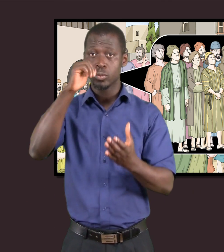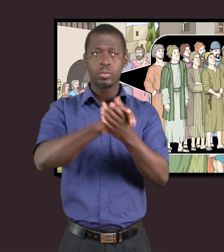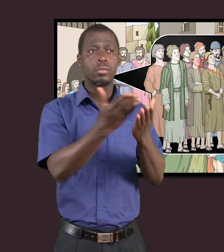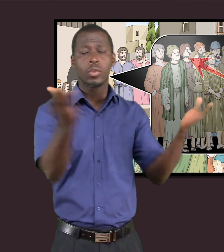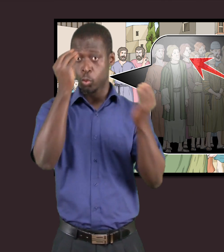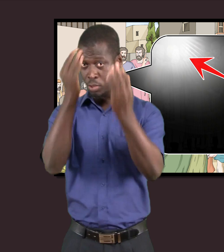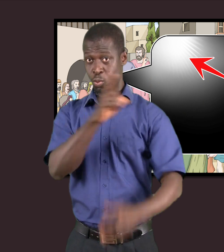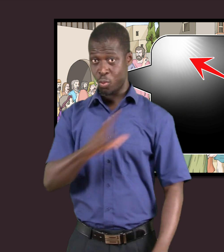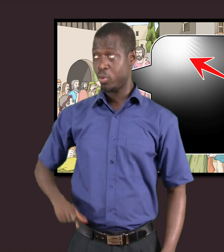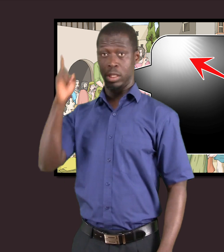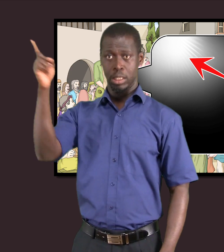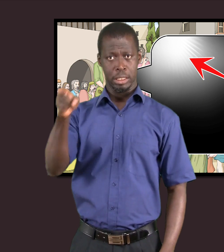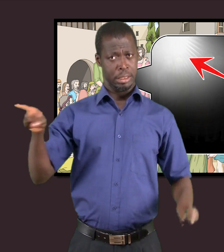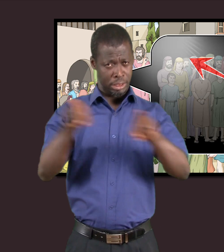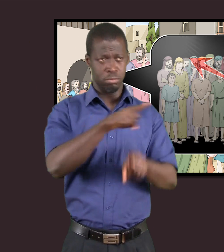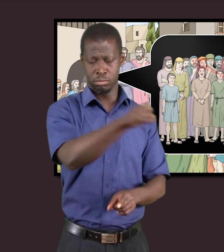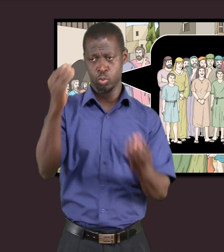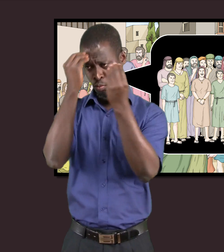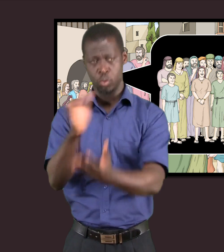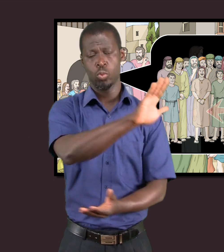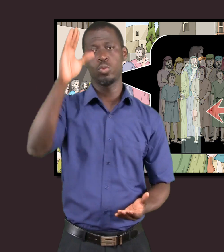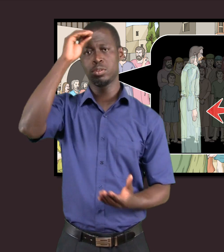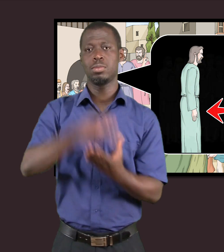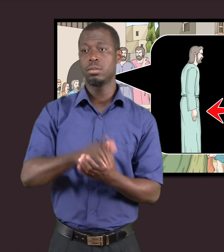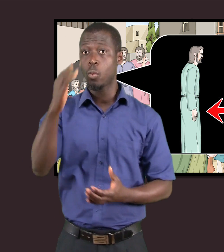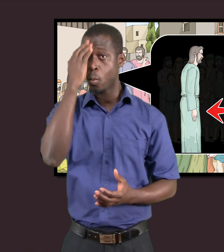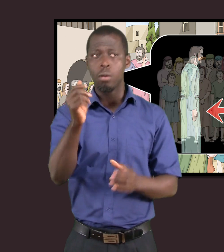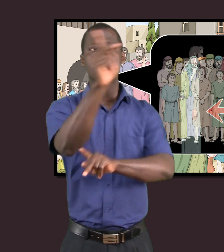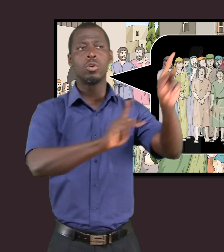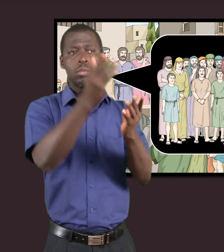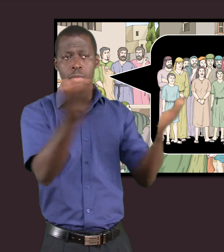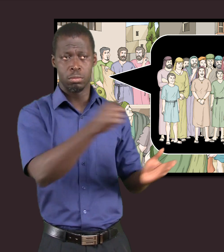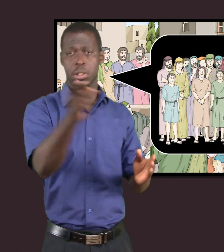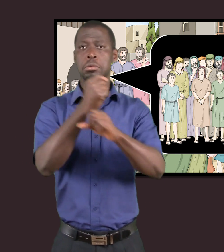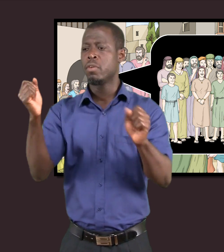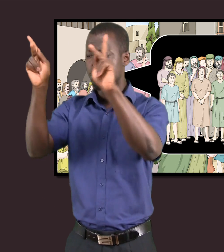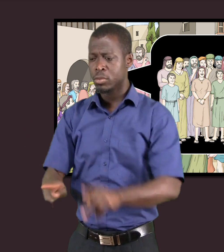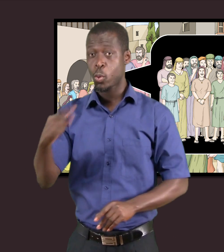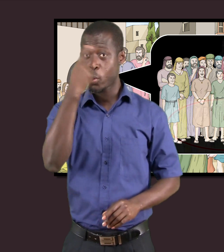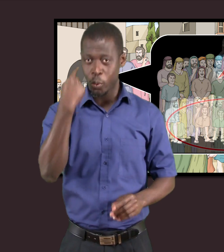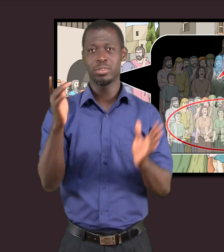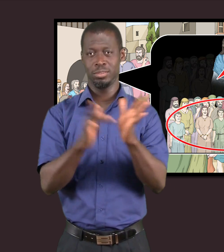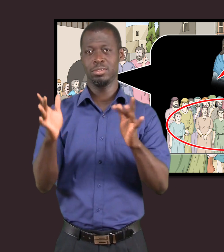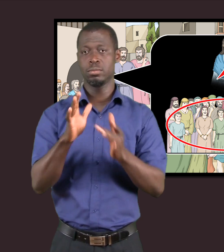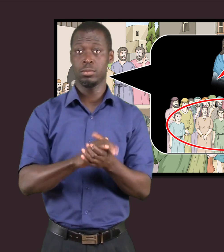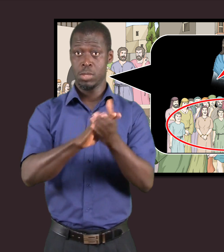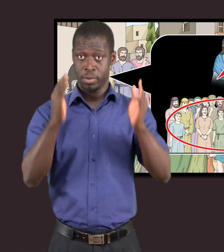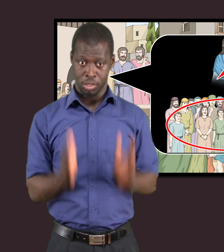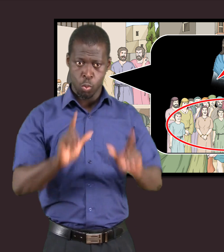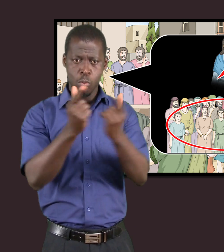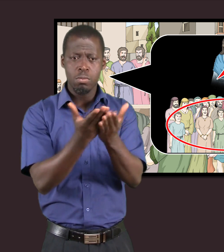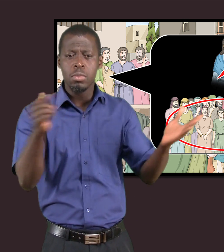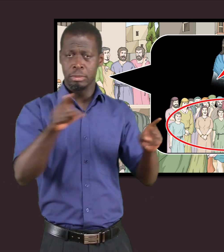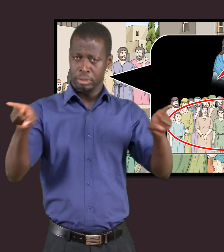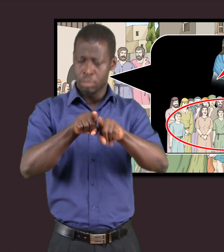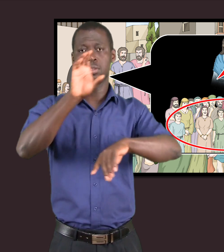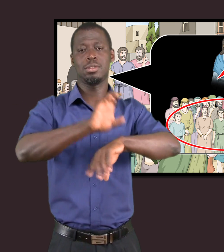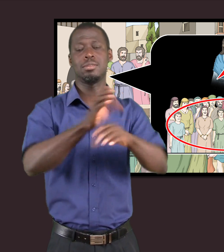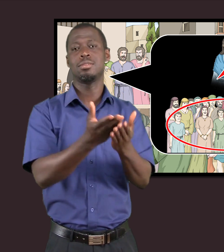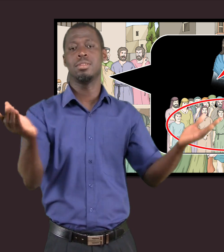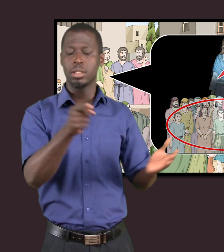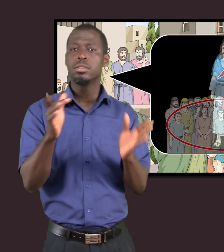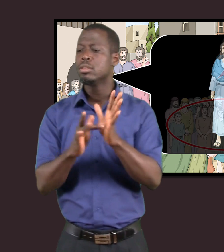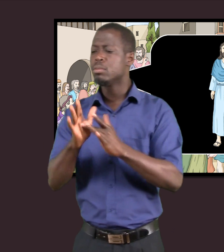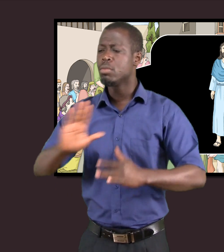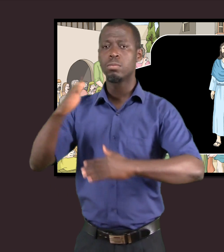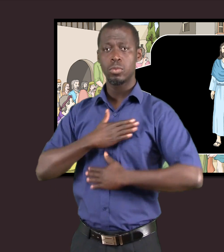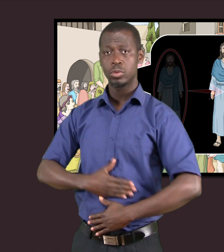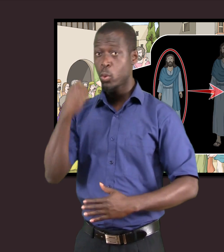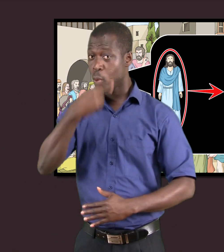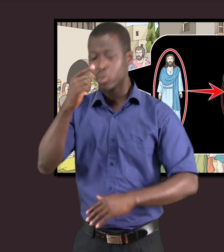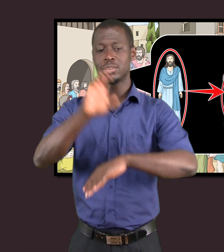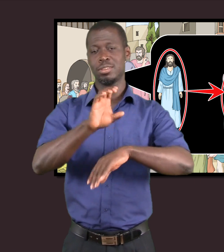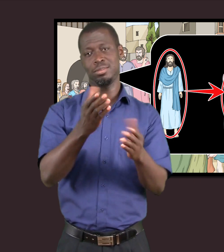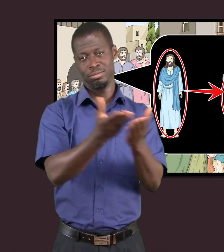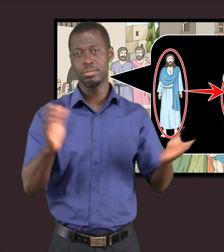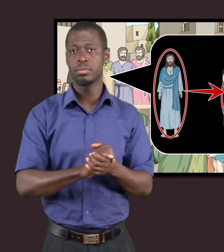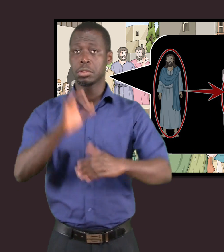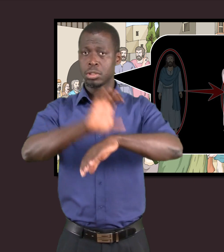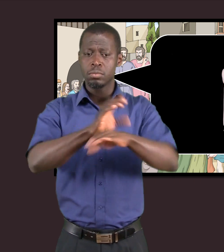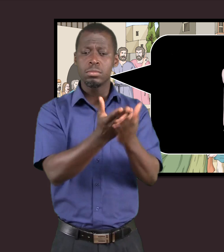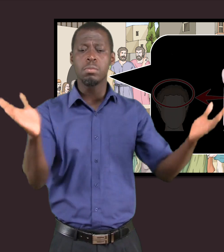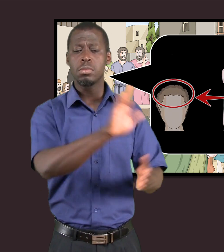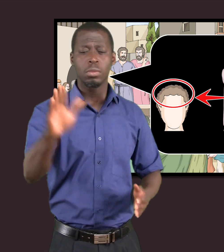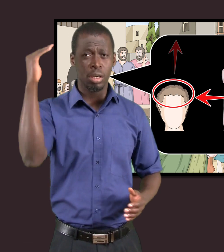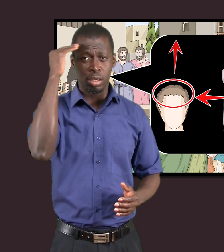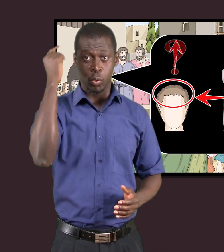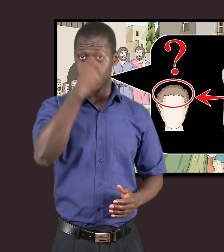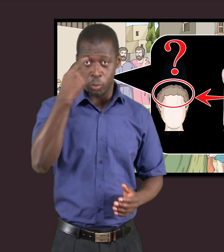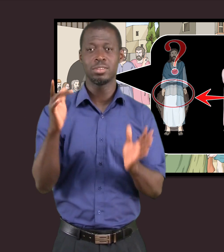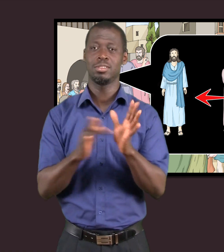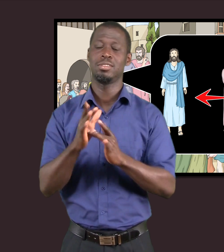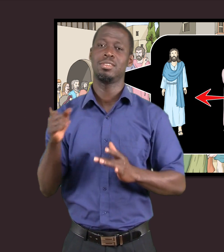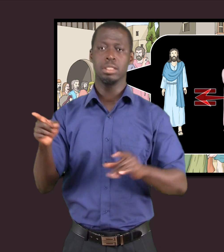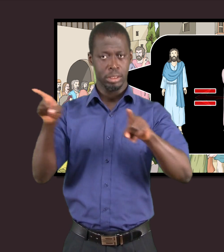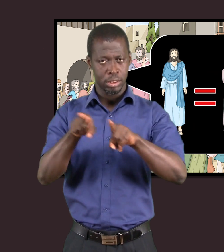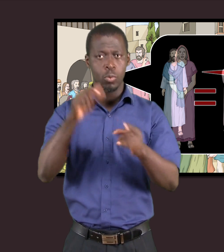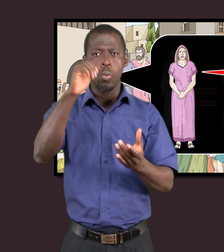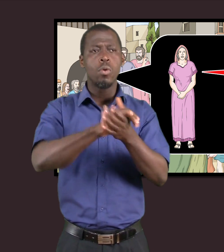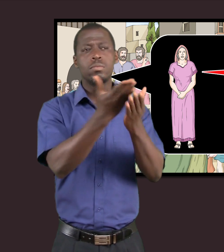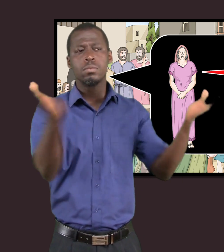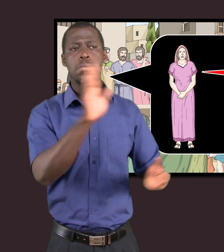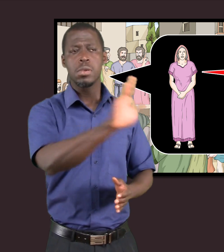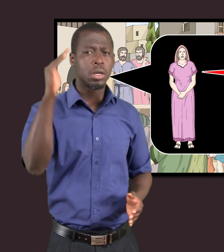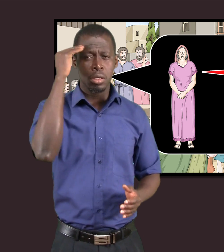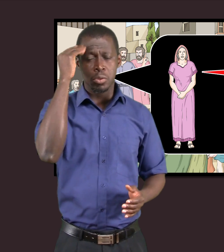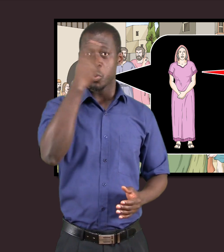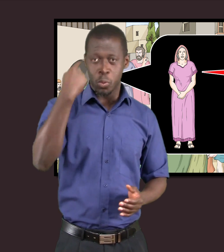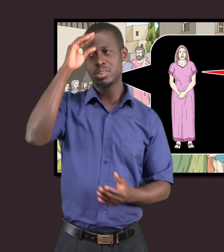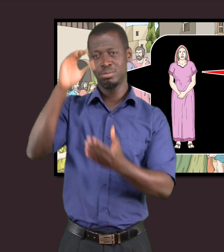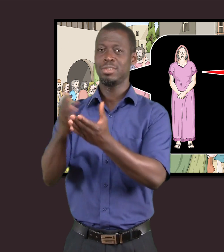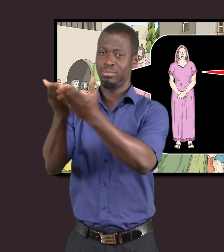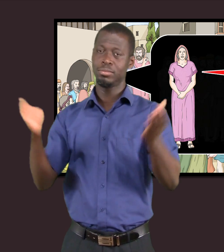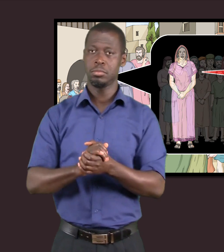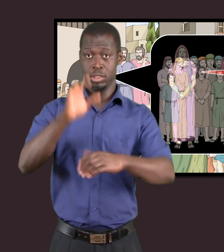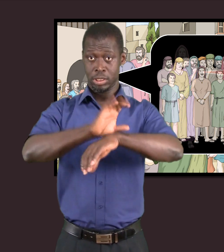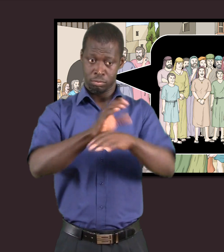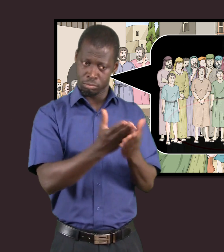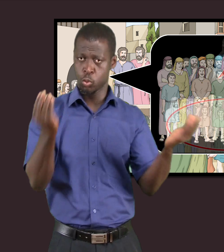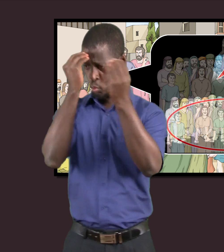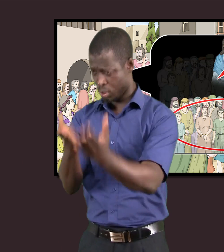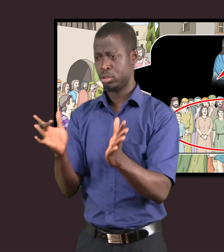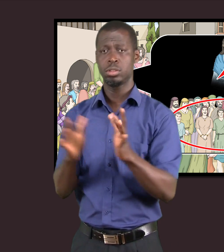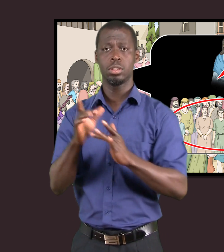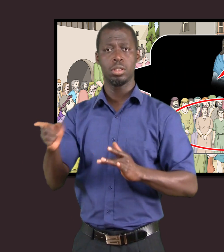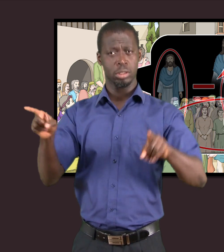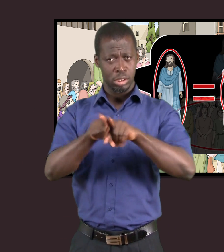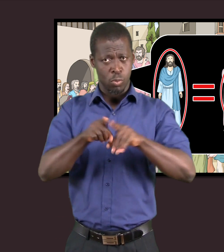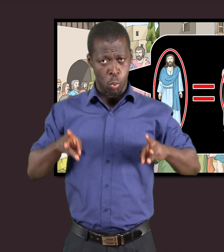For the husband is the head of the wife as Christ is the head of the church, His body, of which He is the Savior.